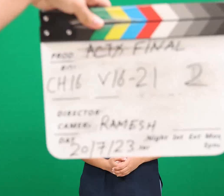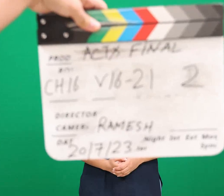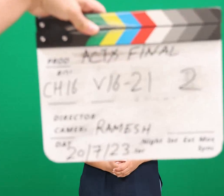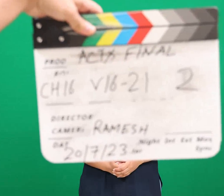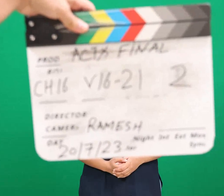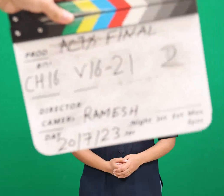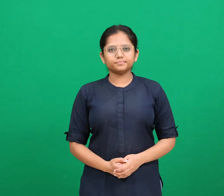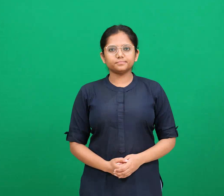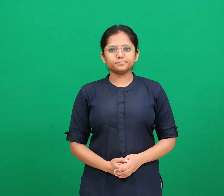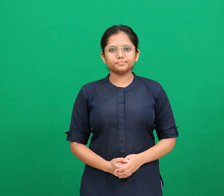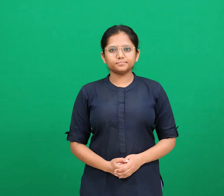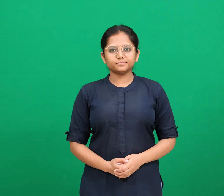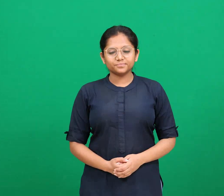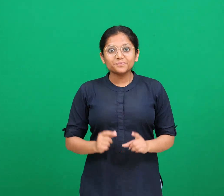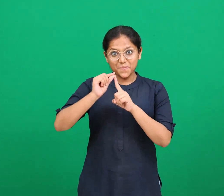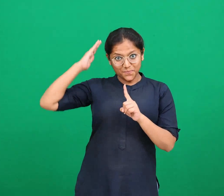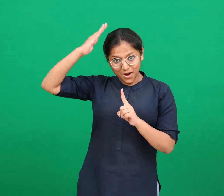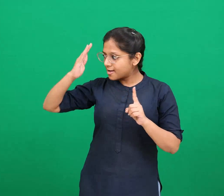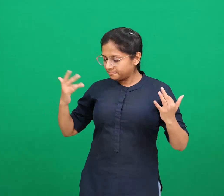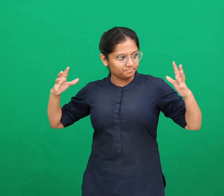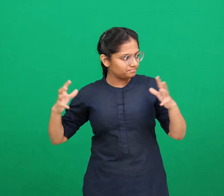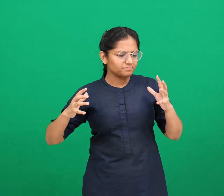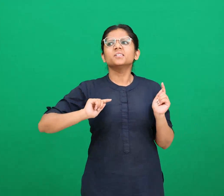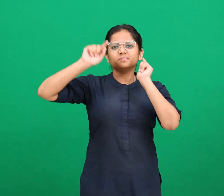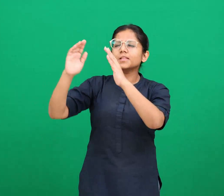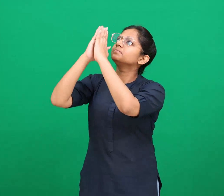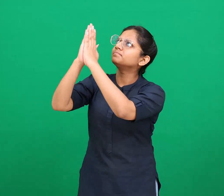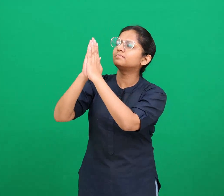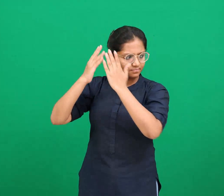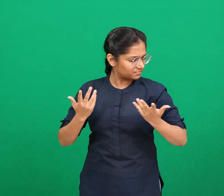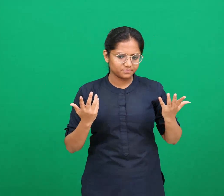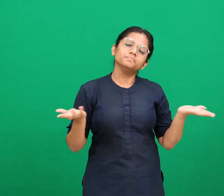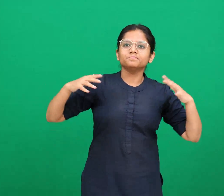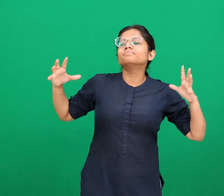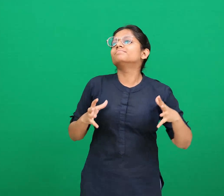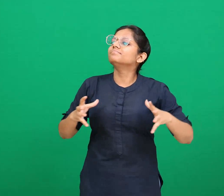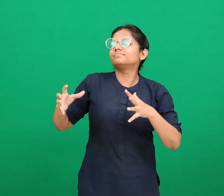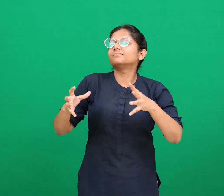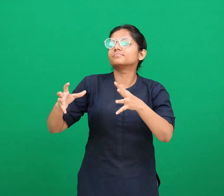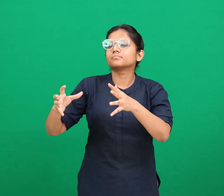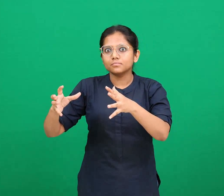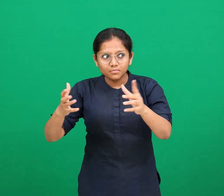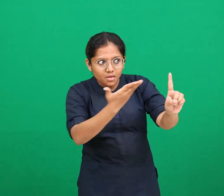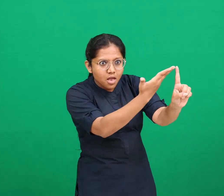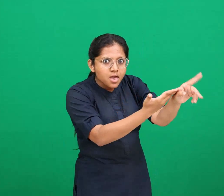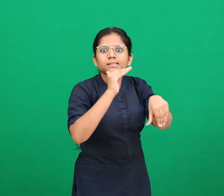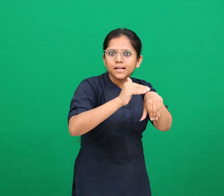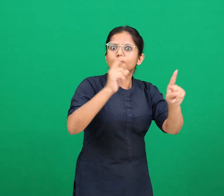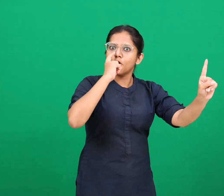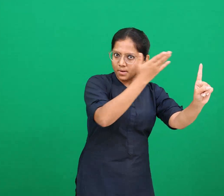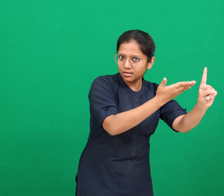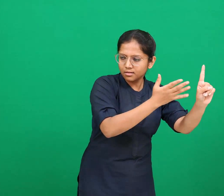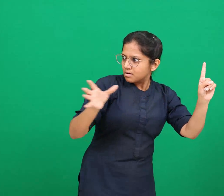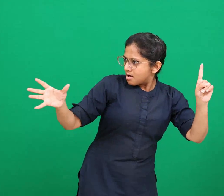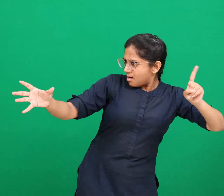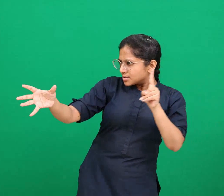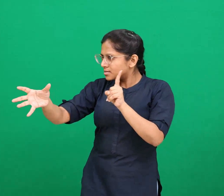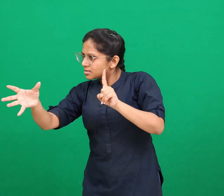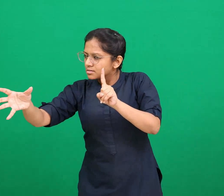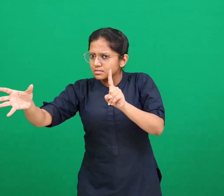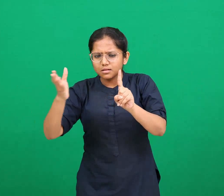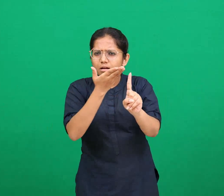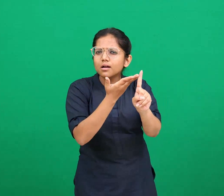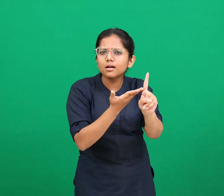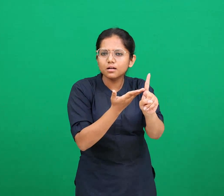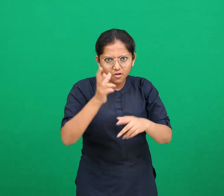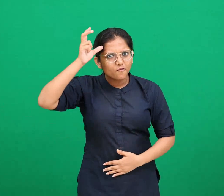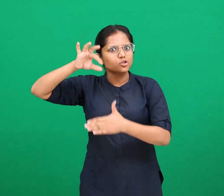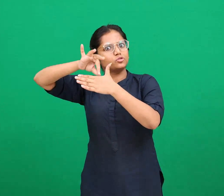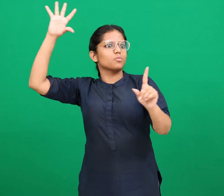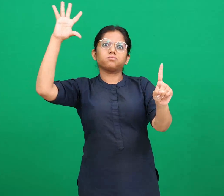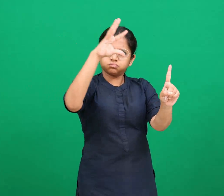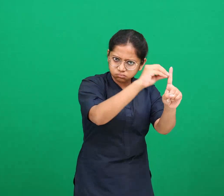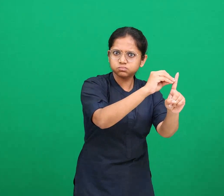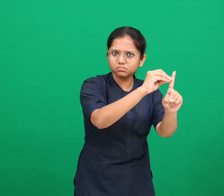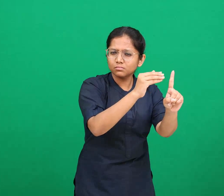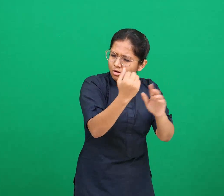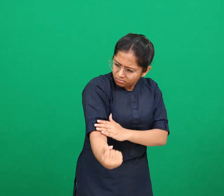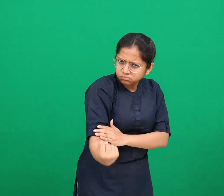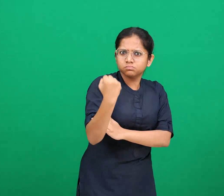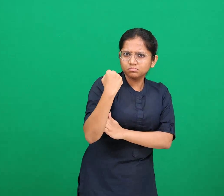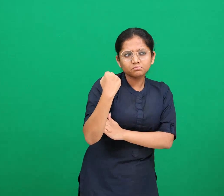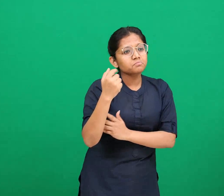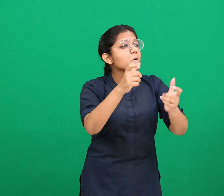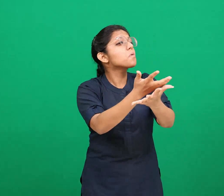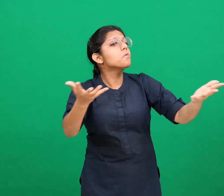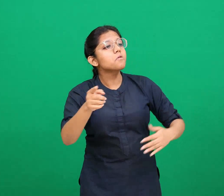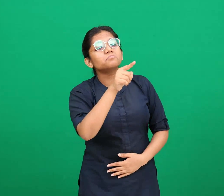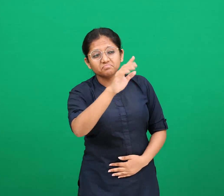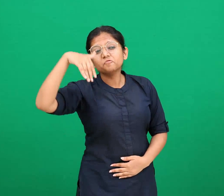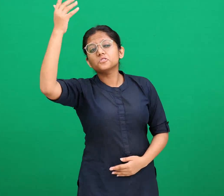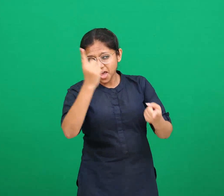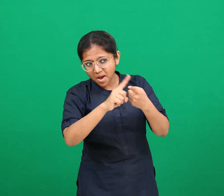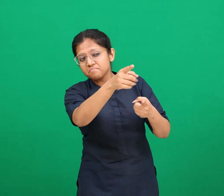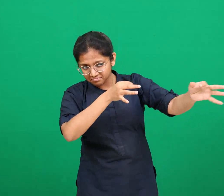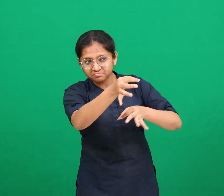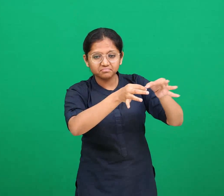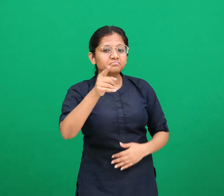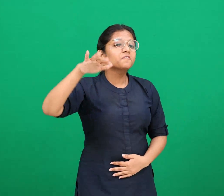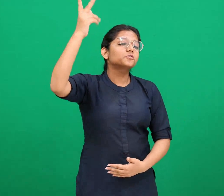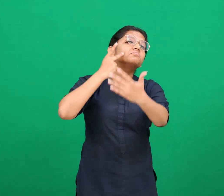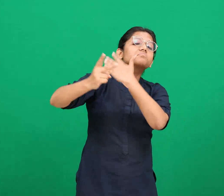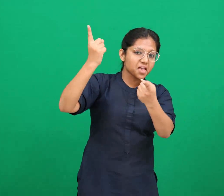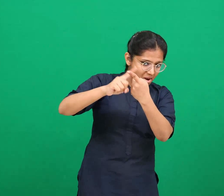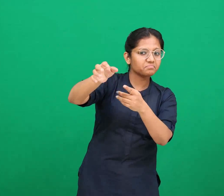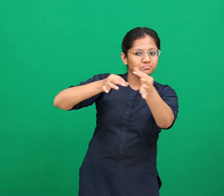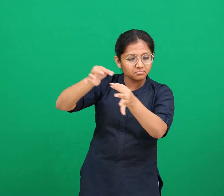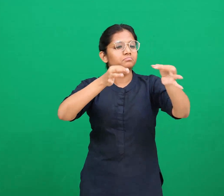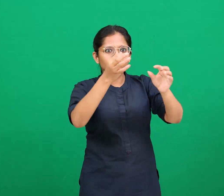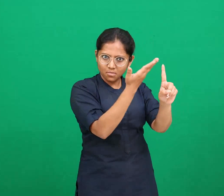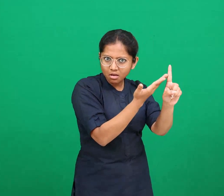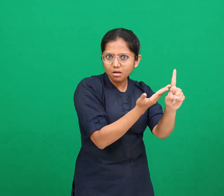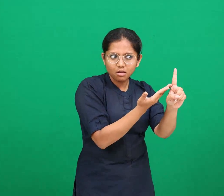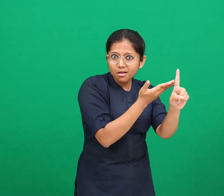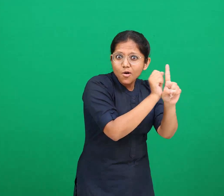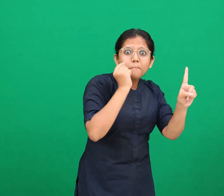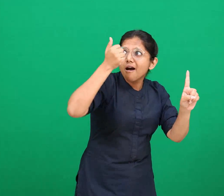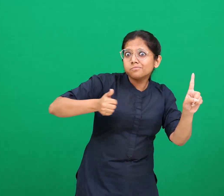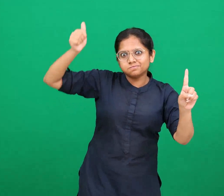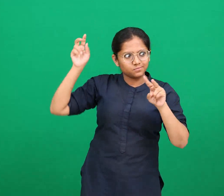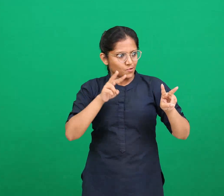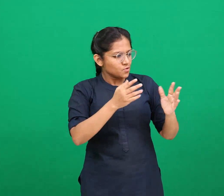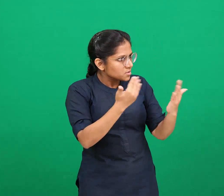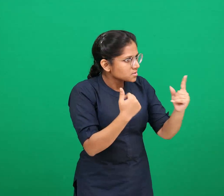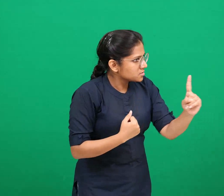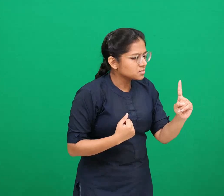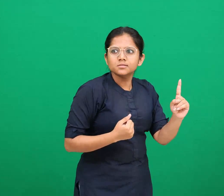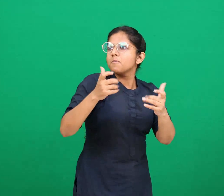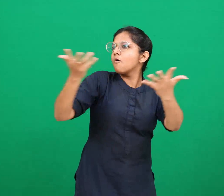One day as we were going to the place of prayer, we were met by a slave girl with a spirit of divination, who earned a large income for her masters by fortune-telling.